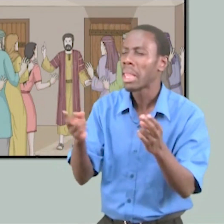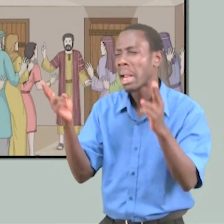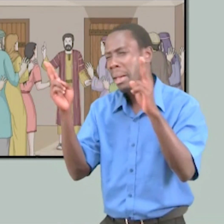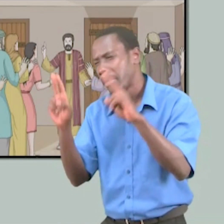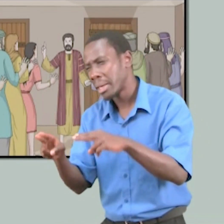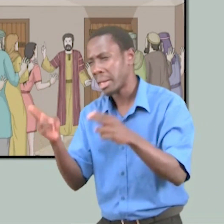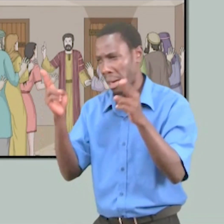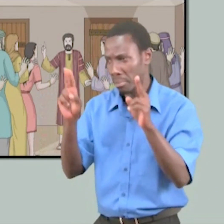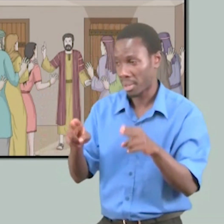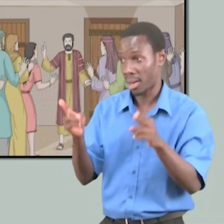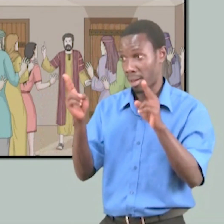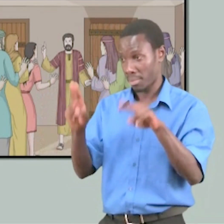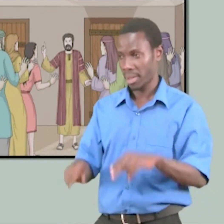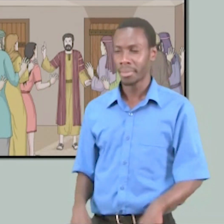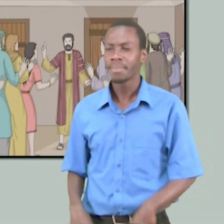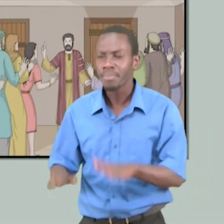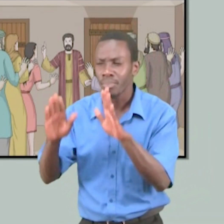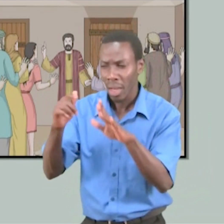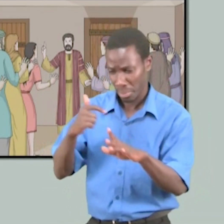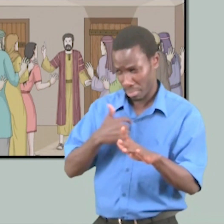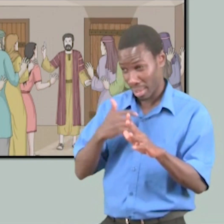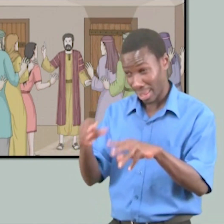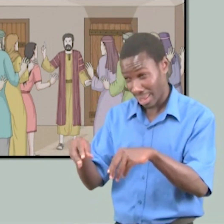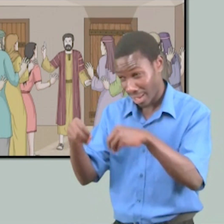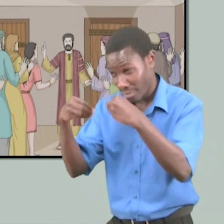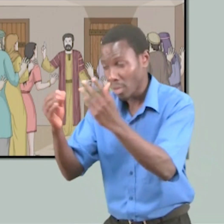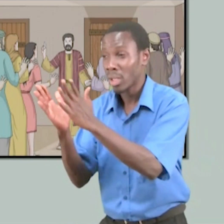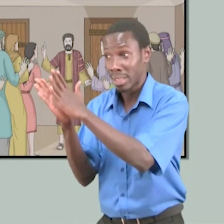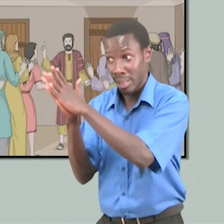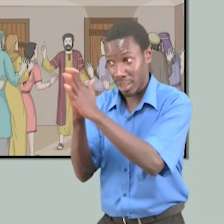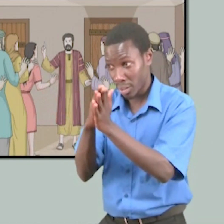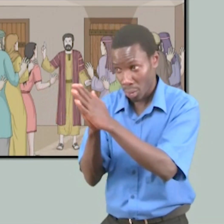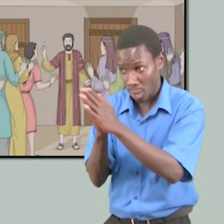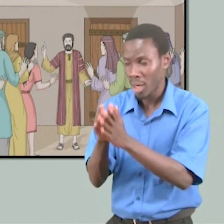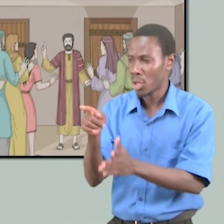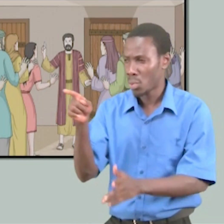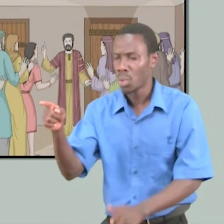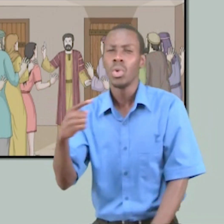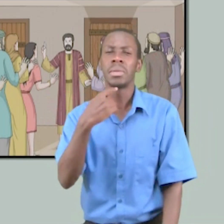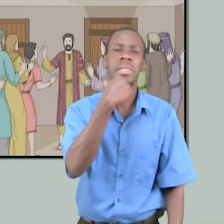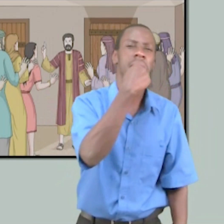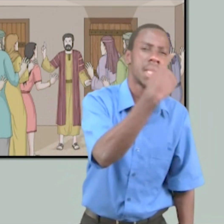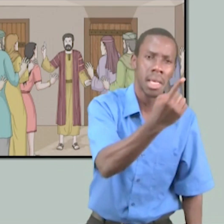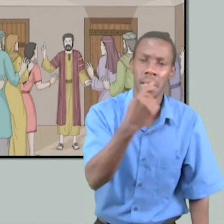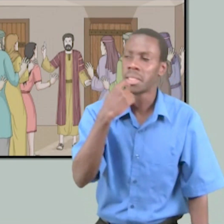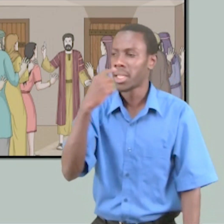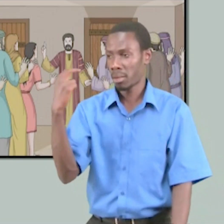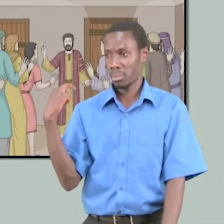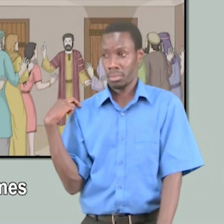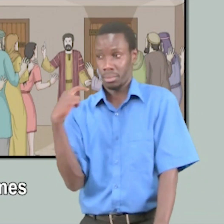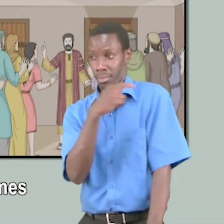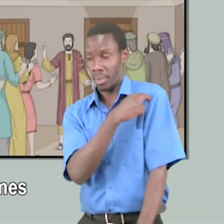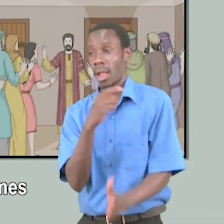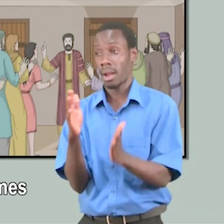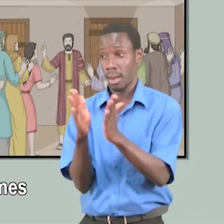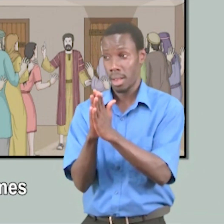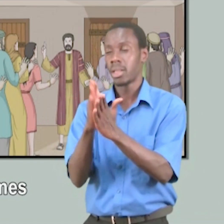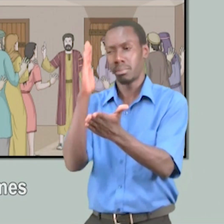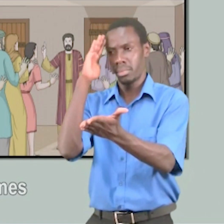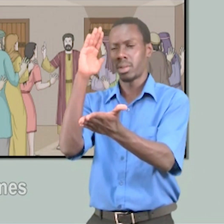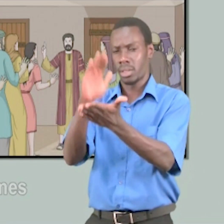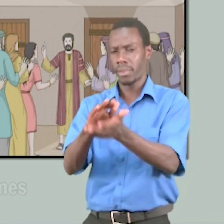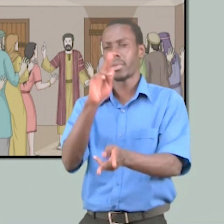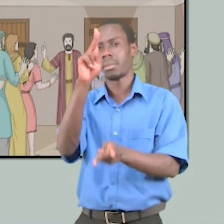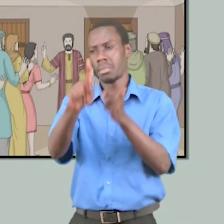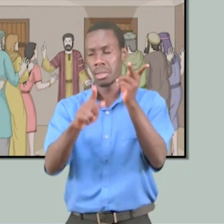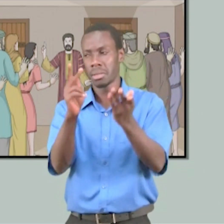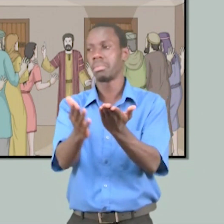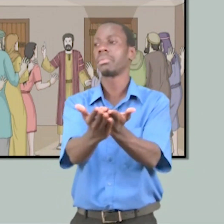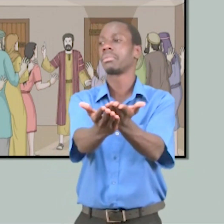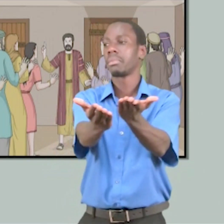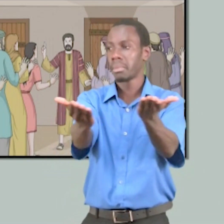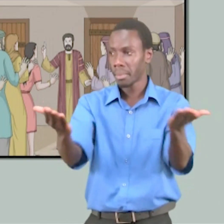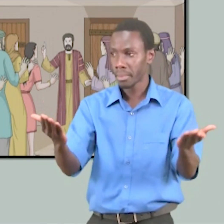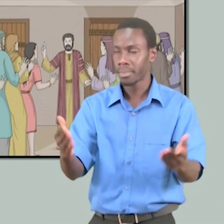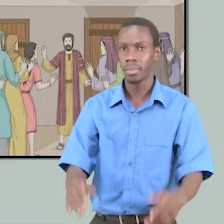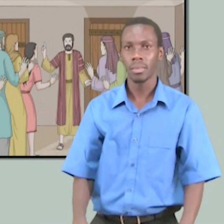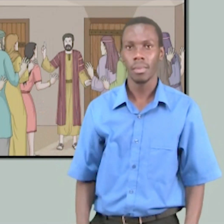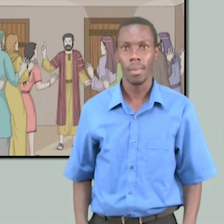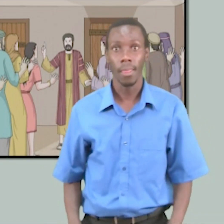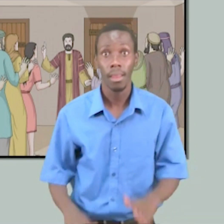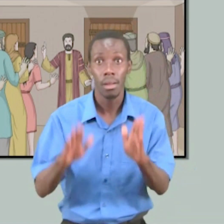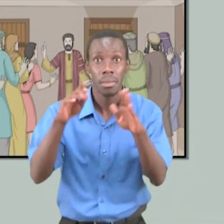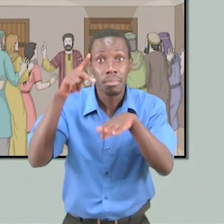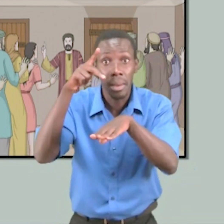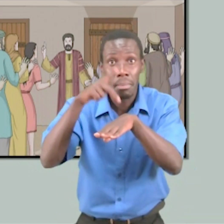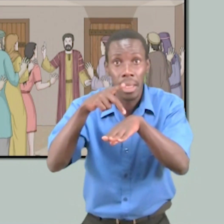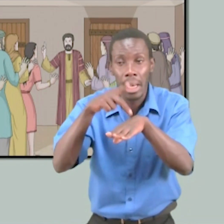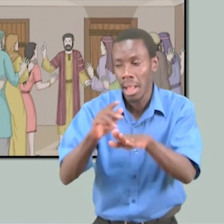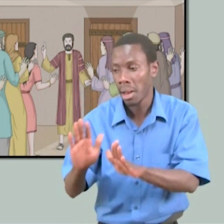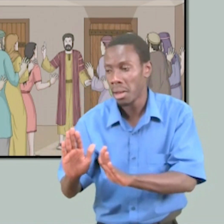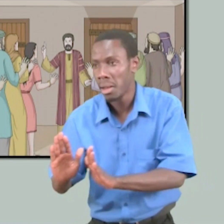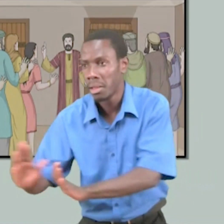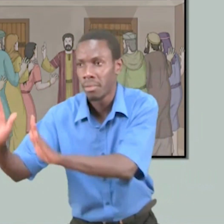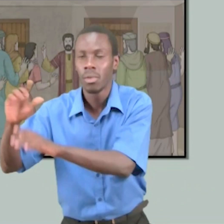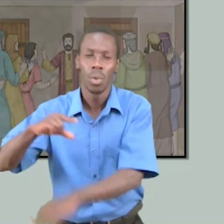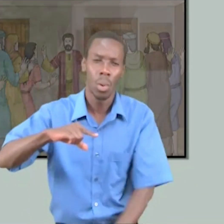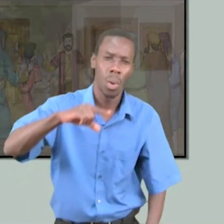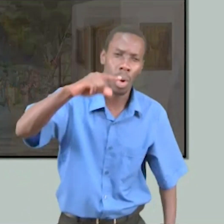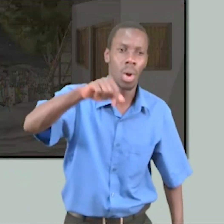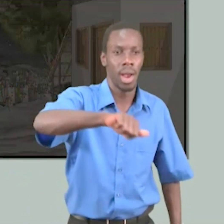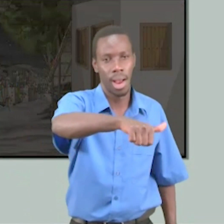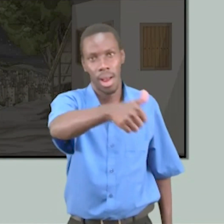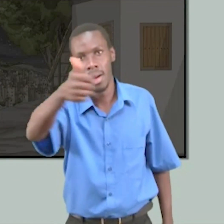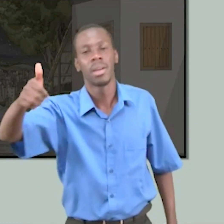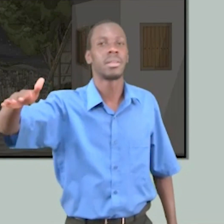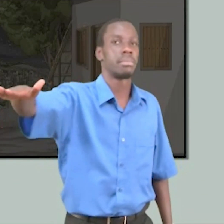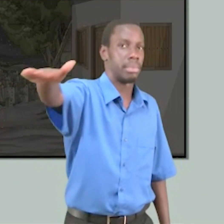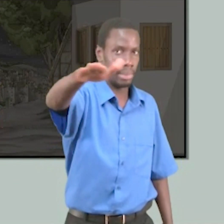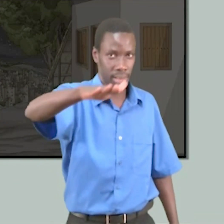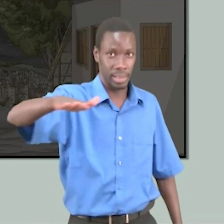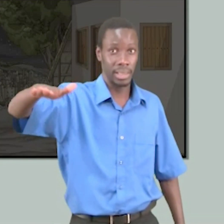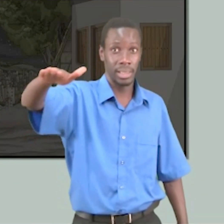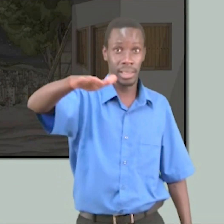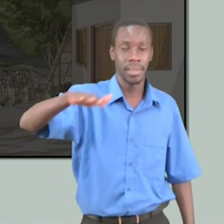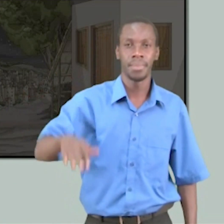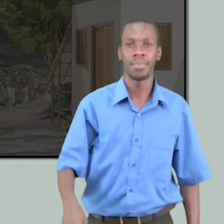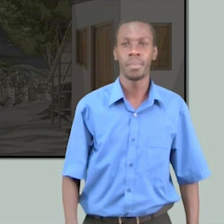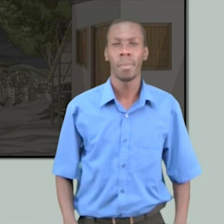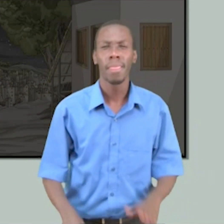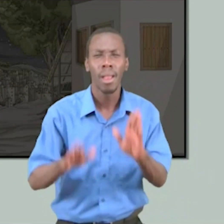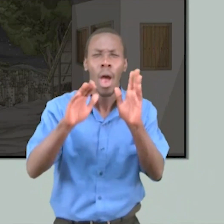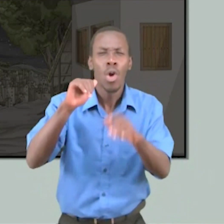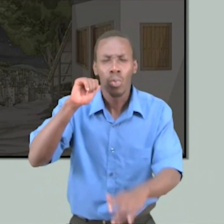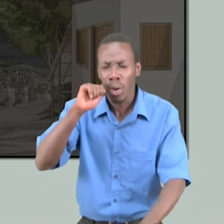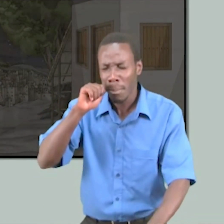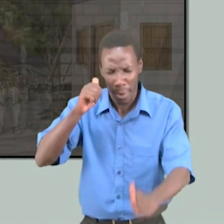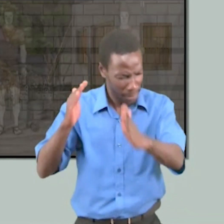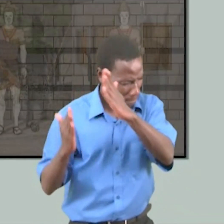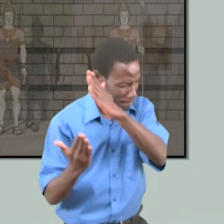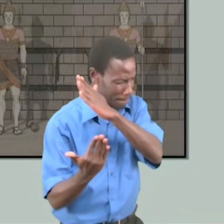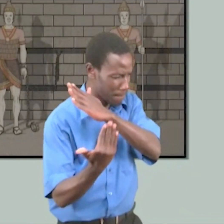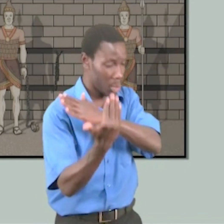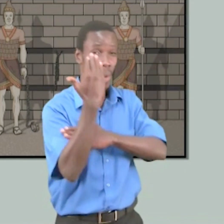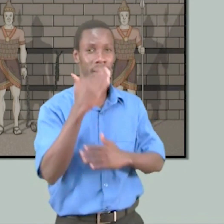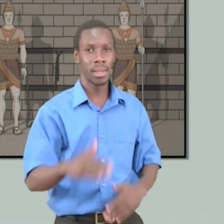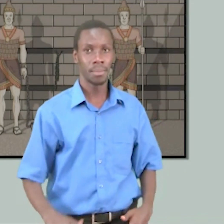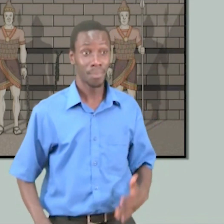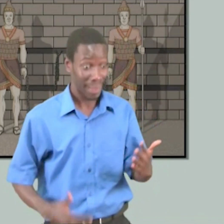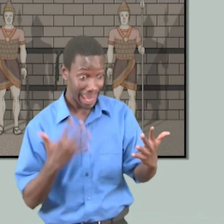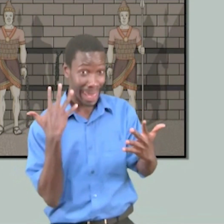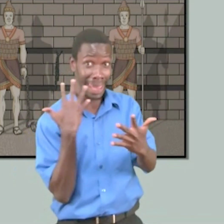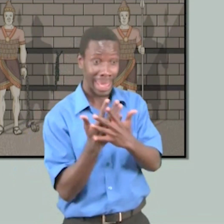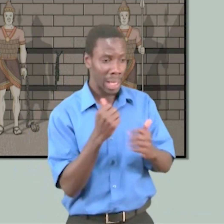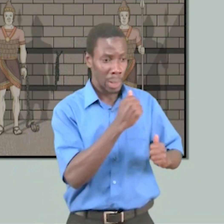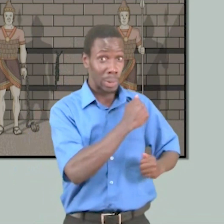“Send word to James and to the brothers,” he said, and he left for another place.